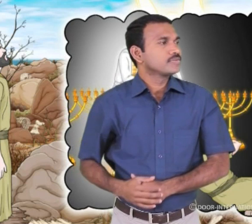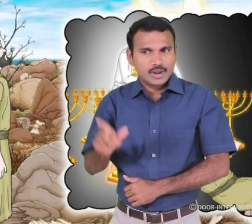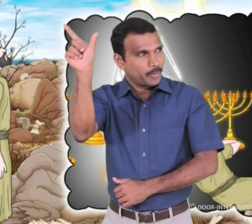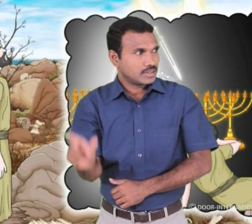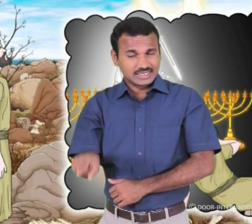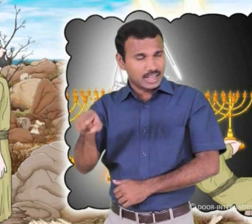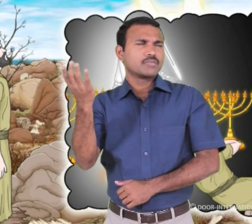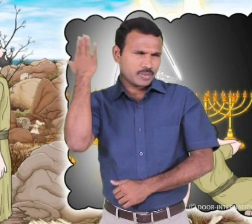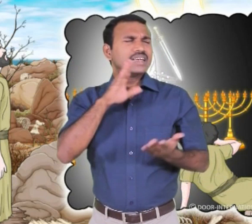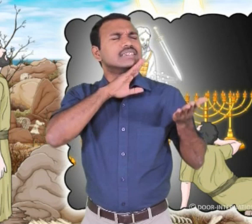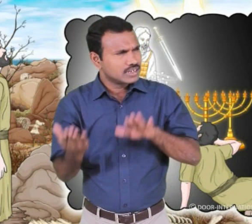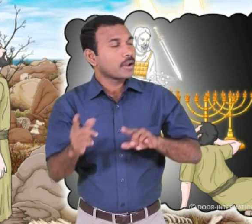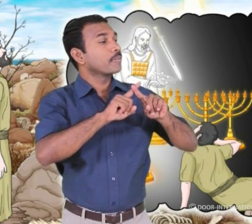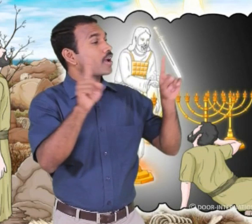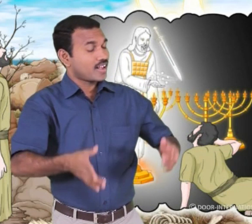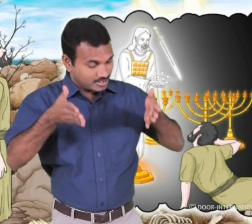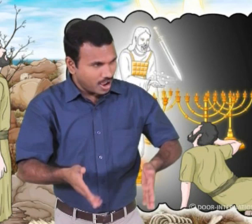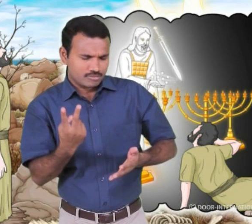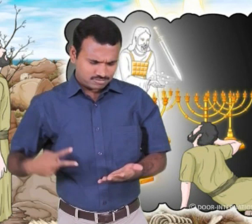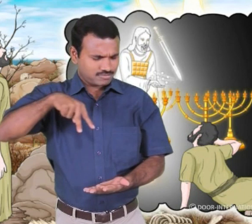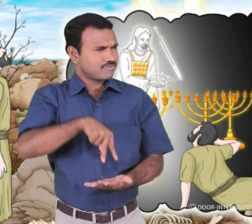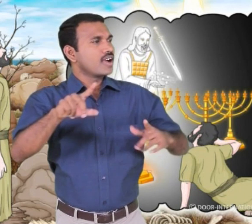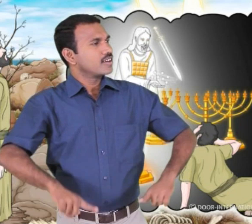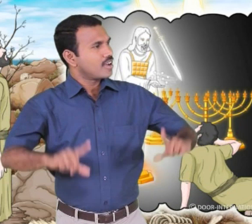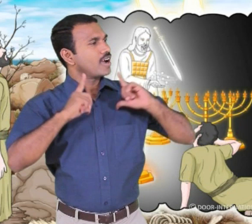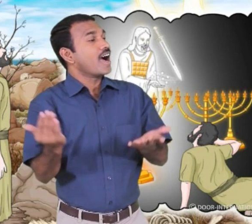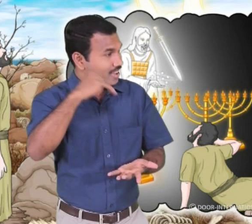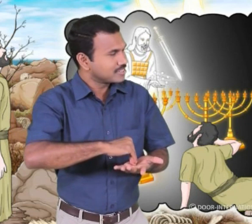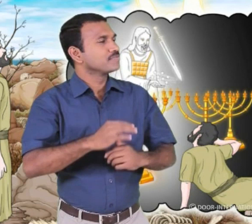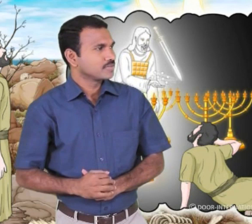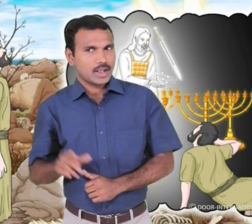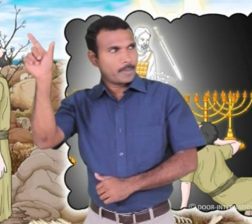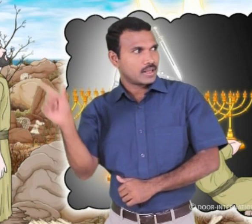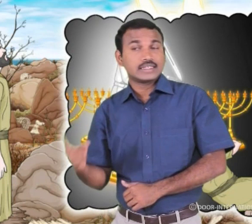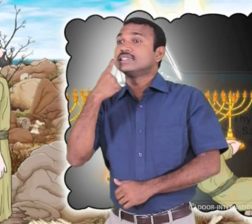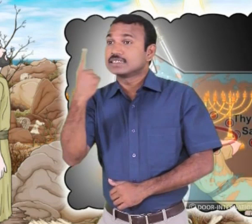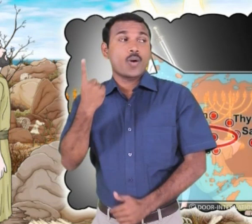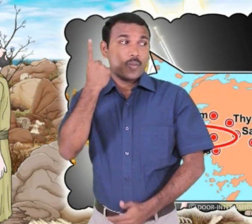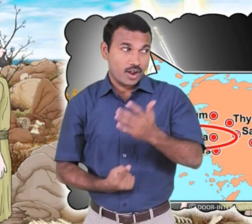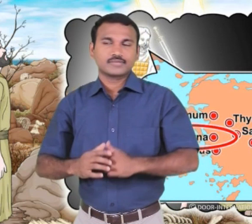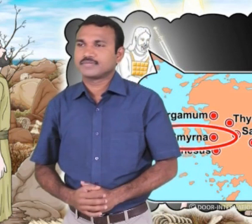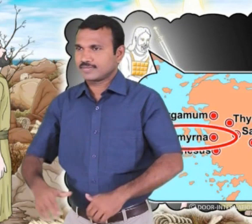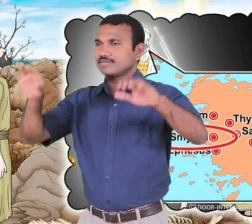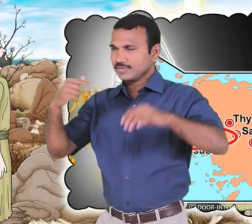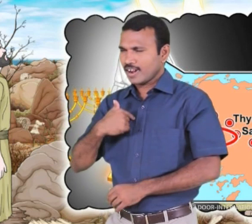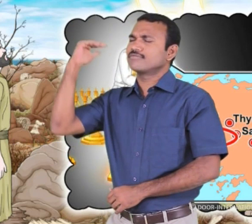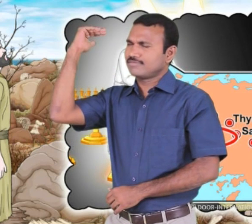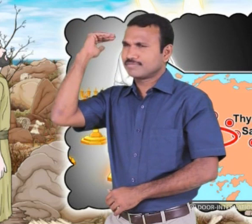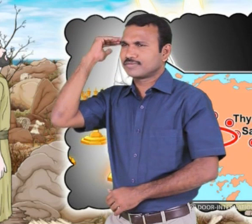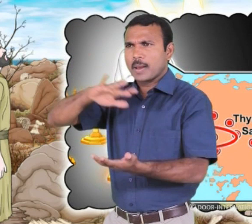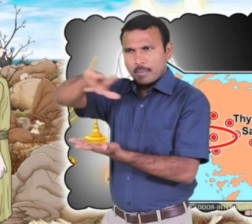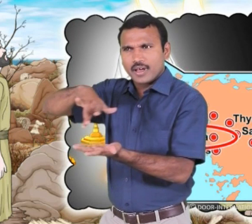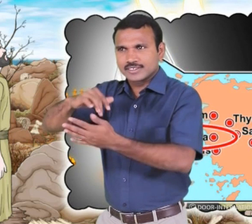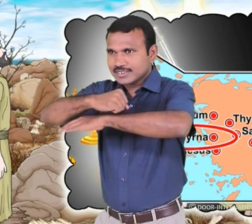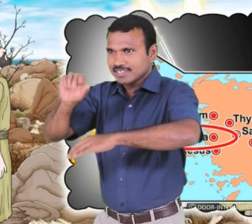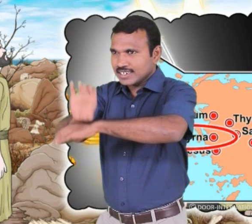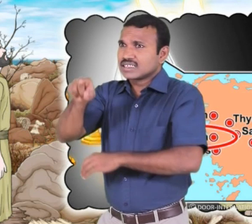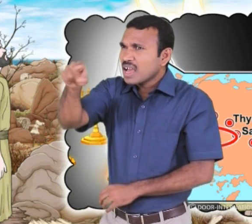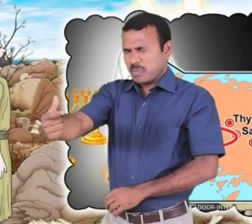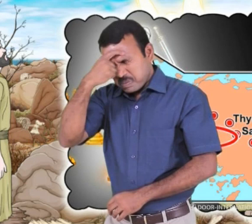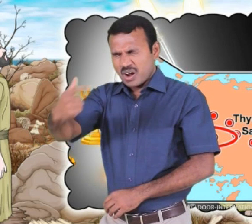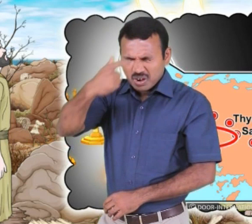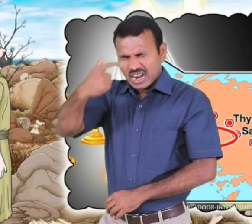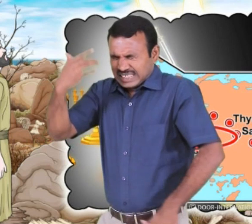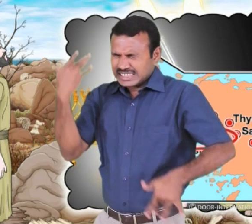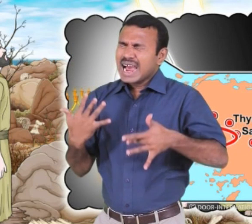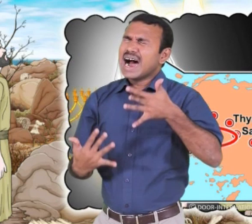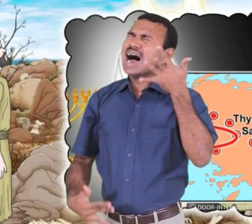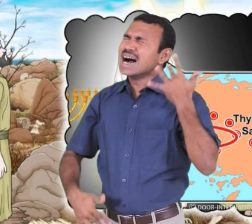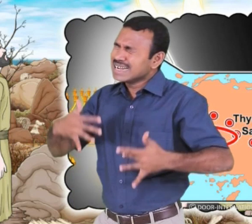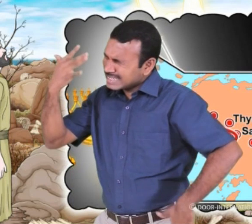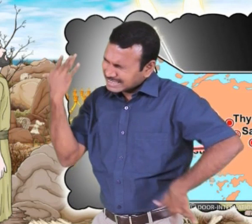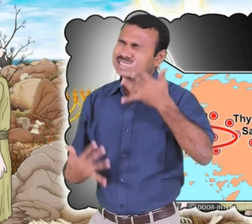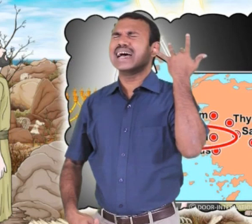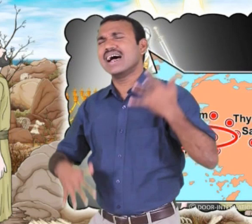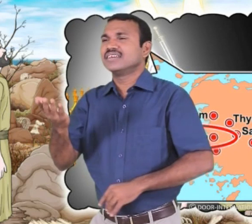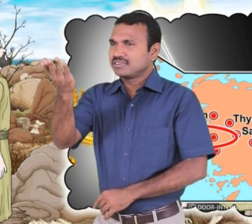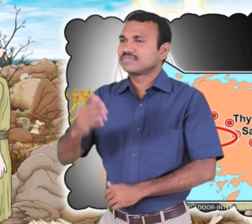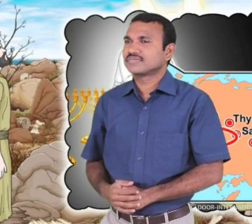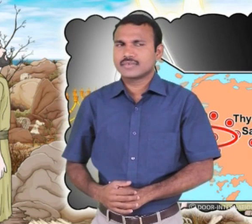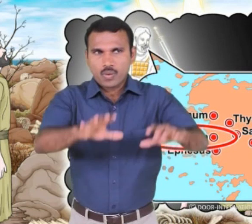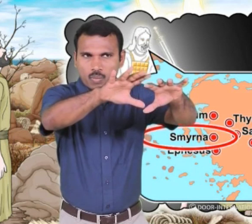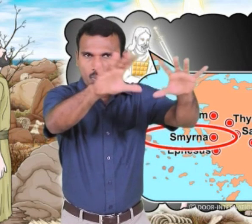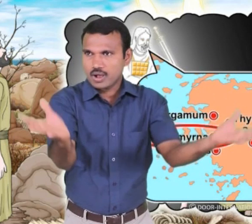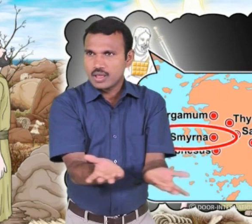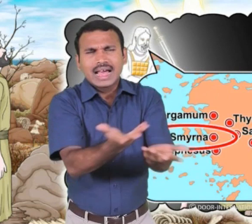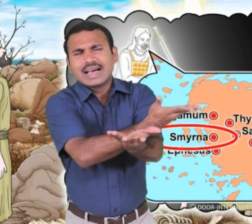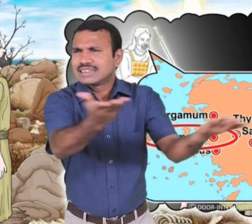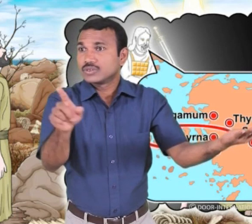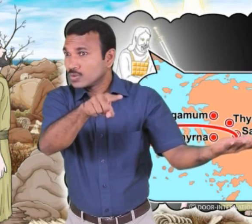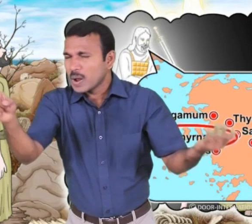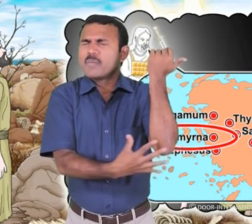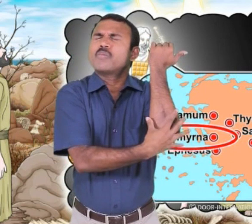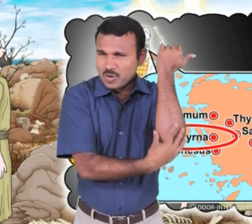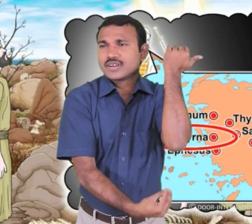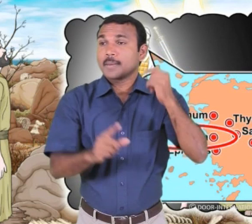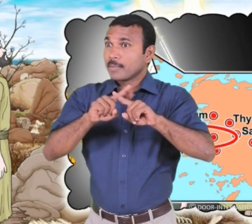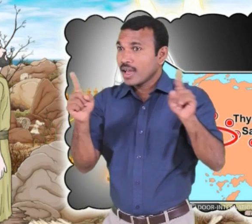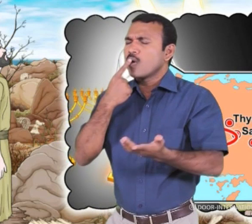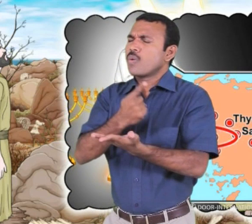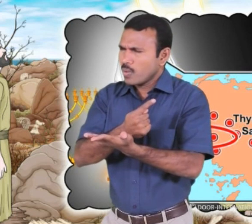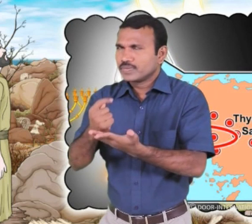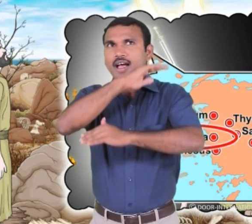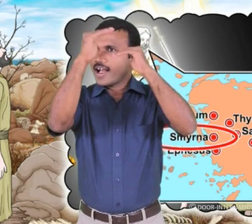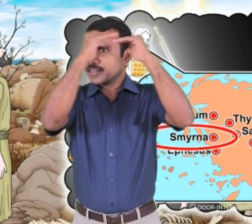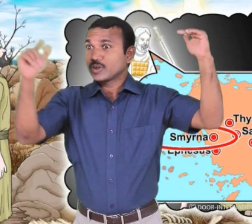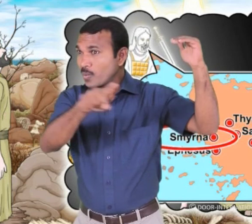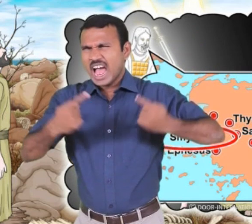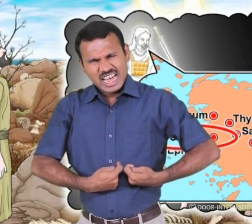I know your affliction and your poverty—though you are rich!